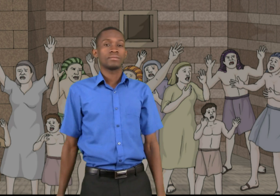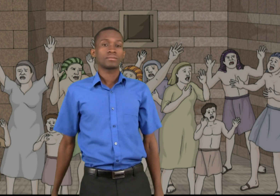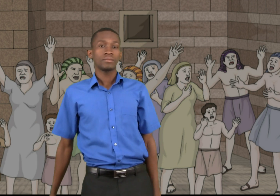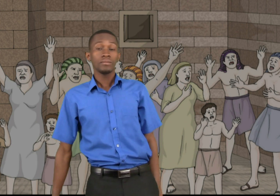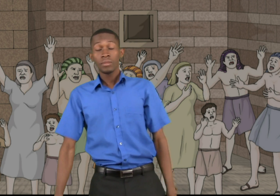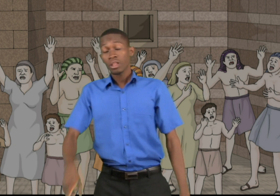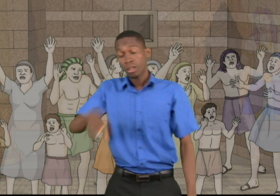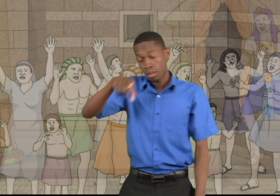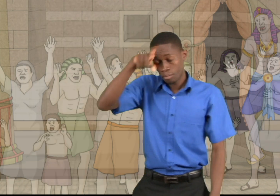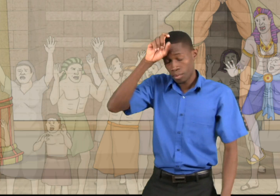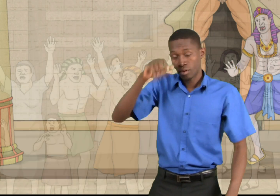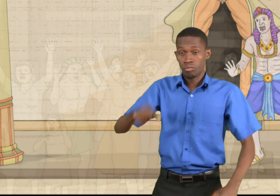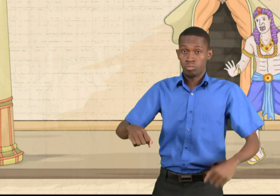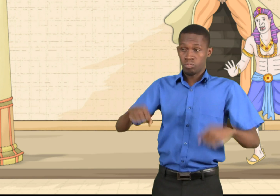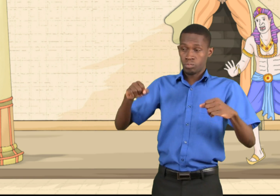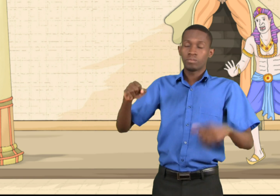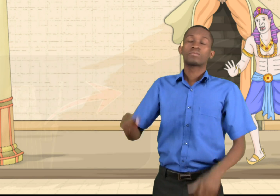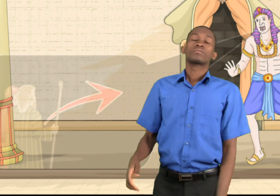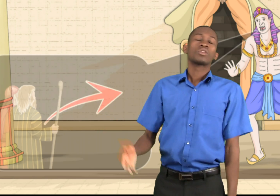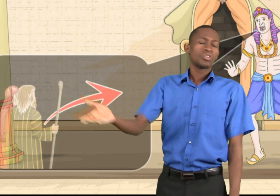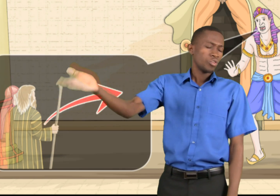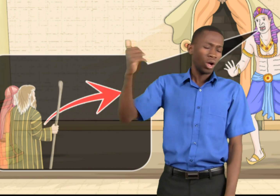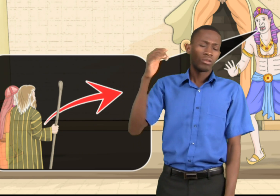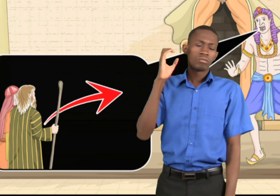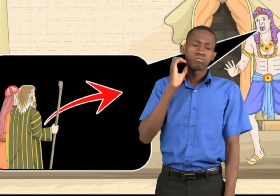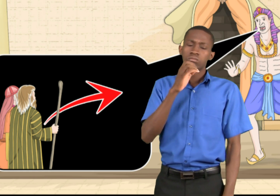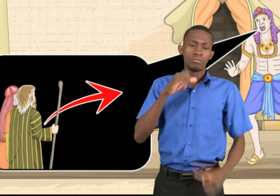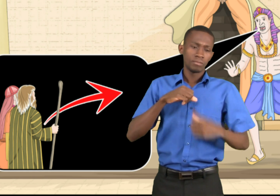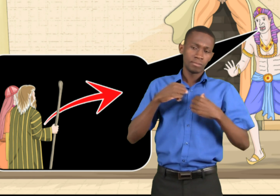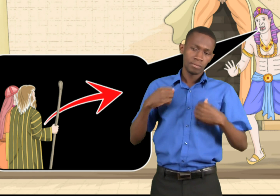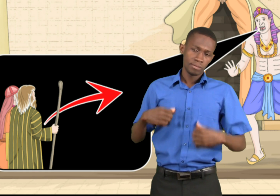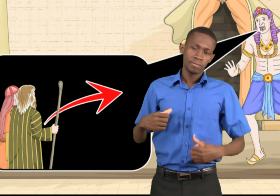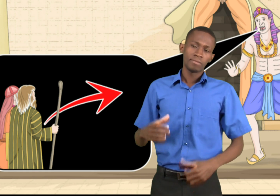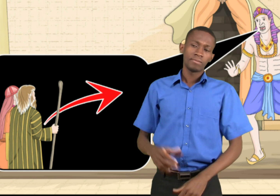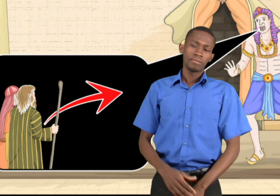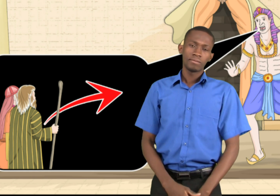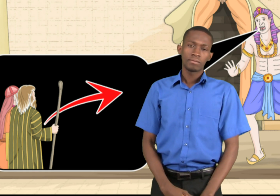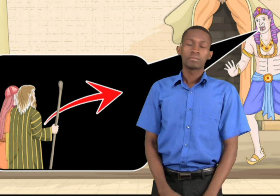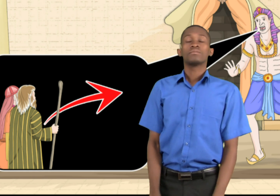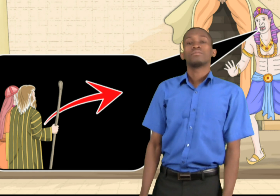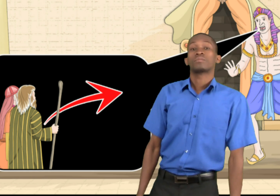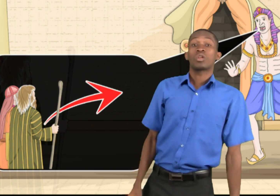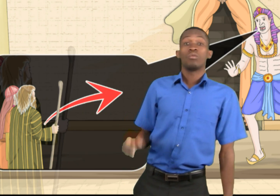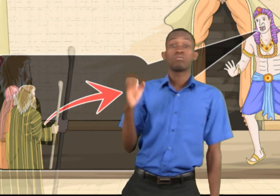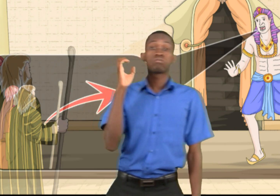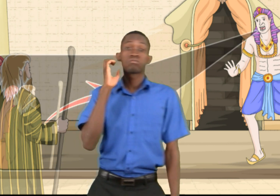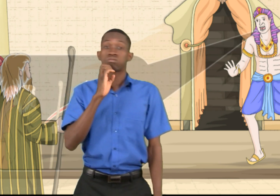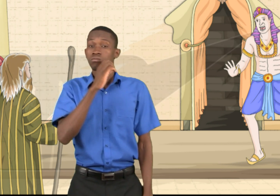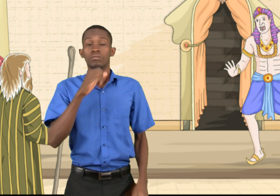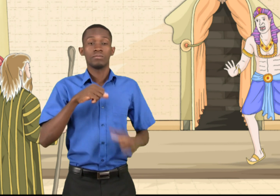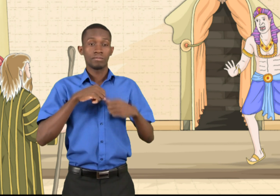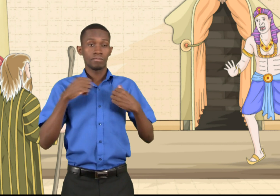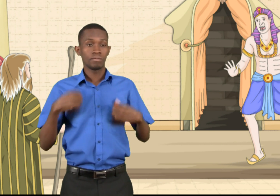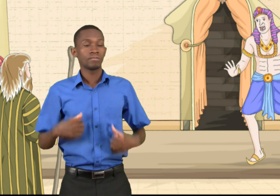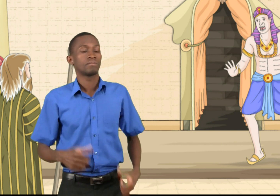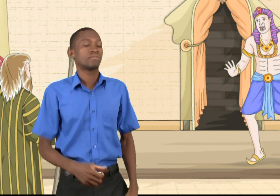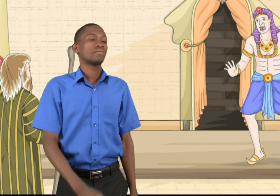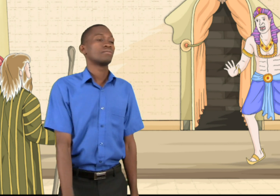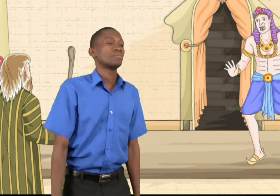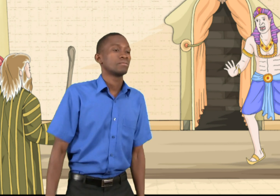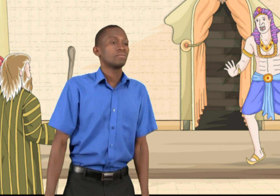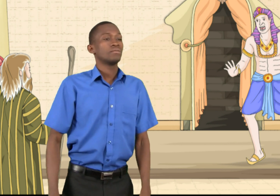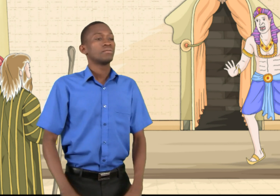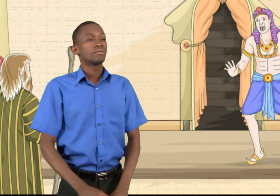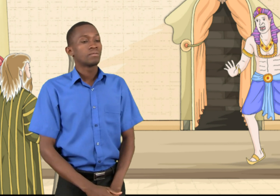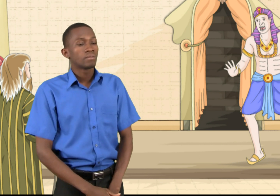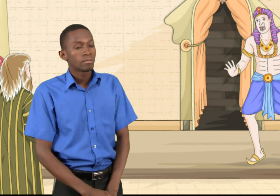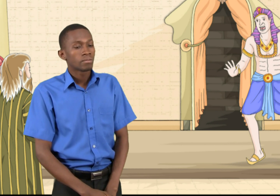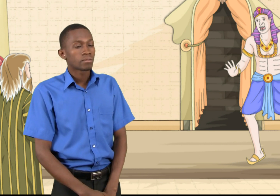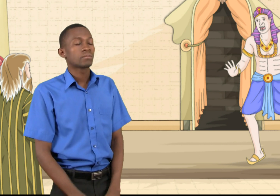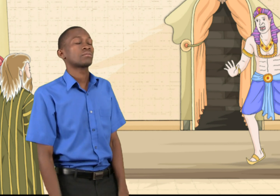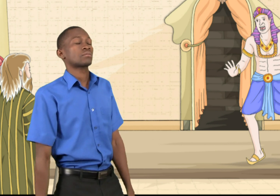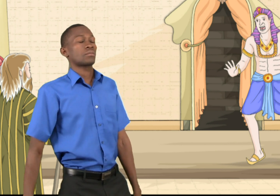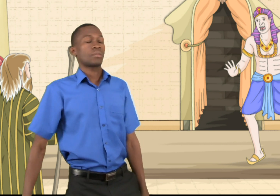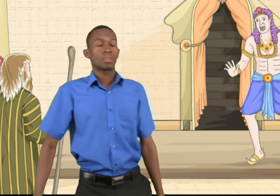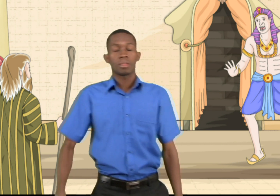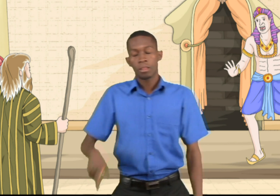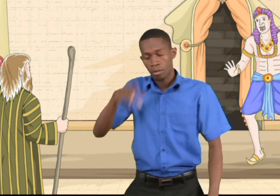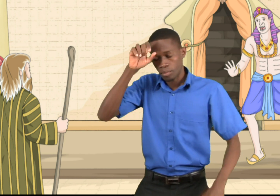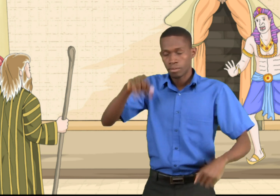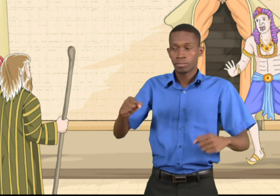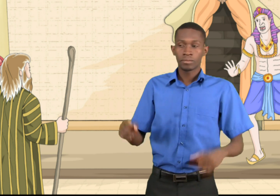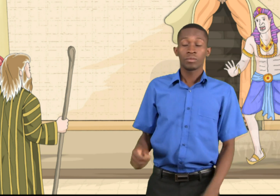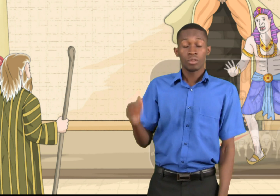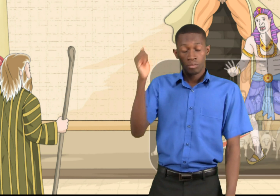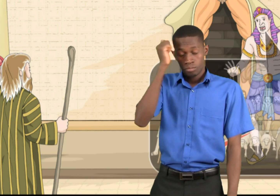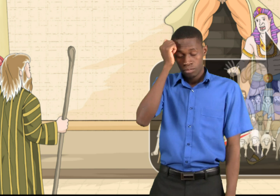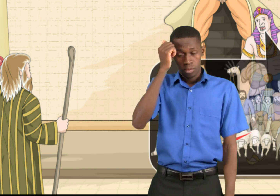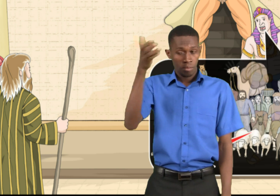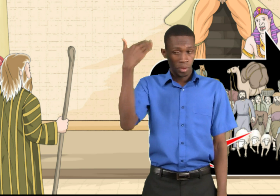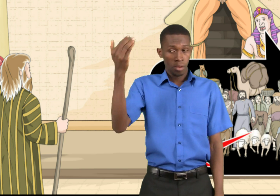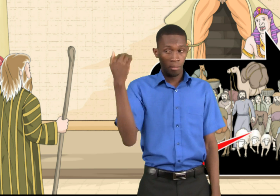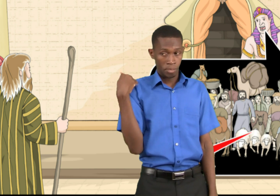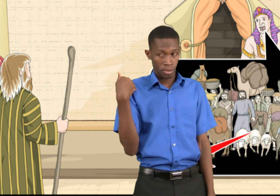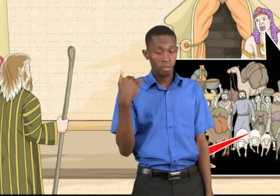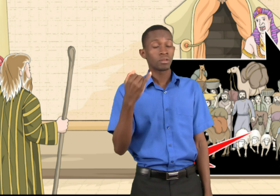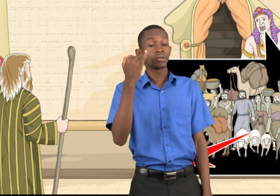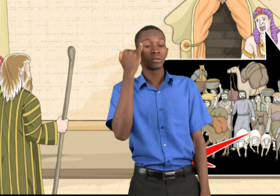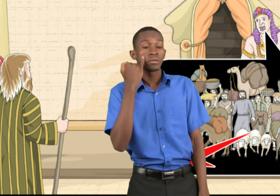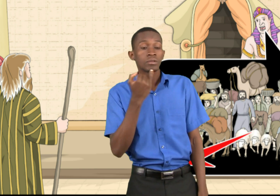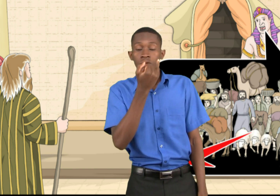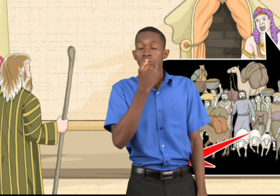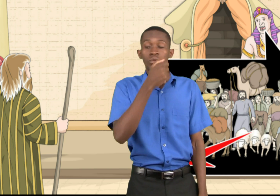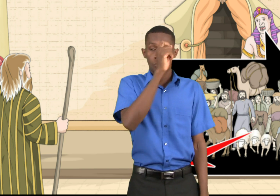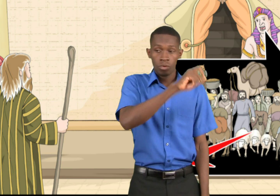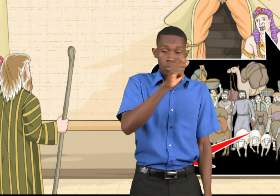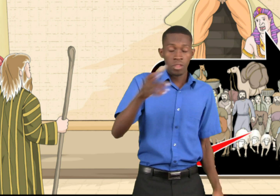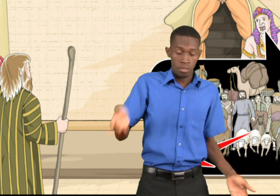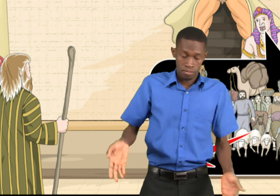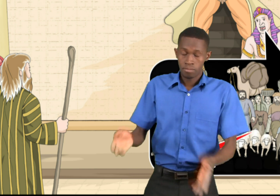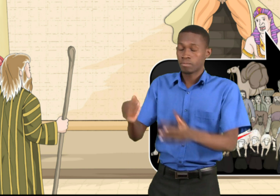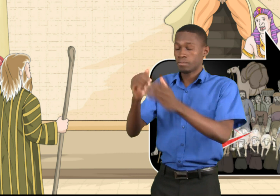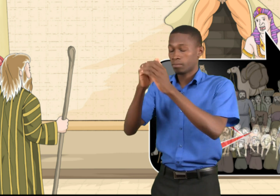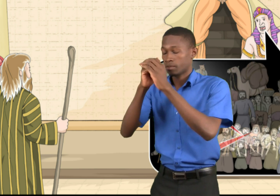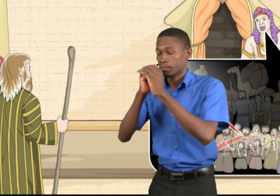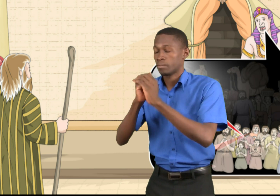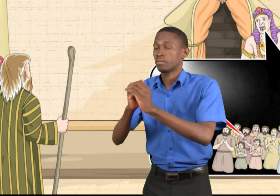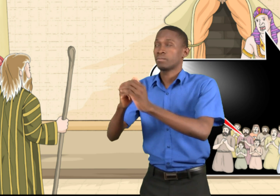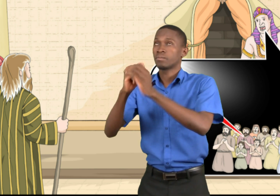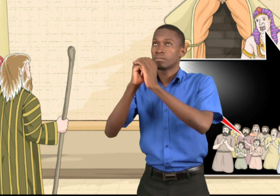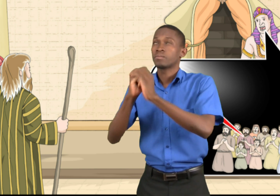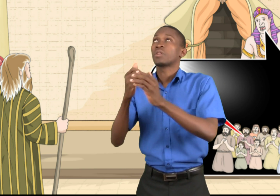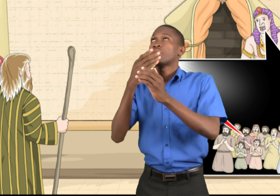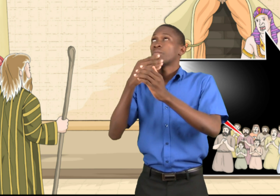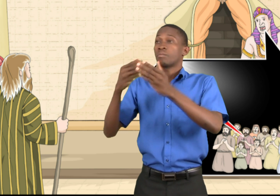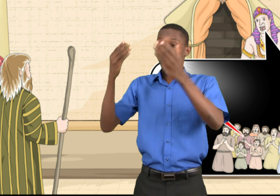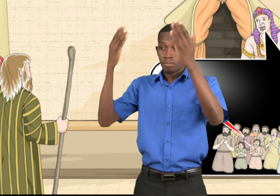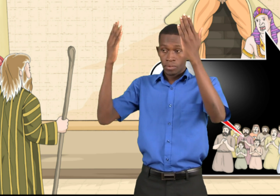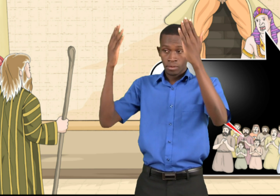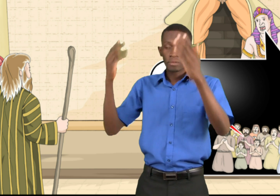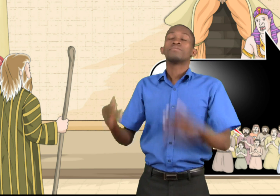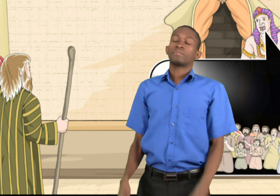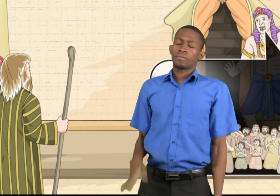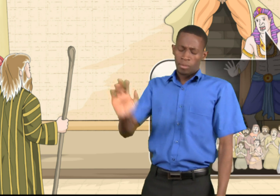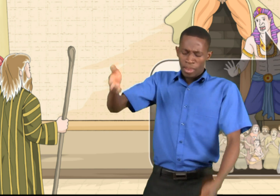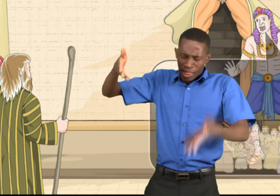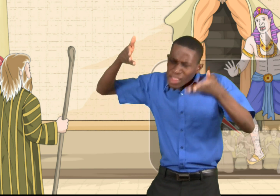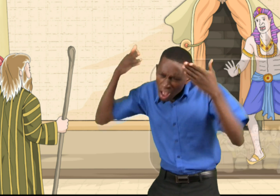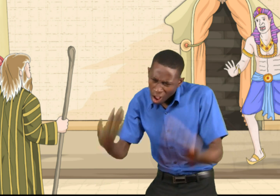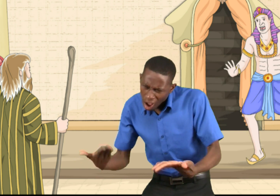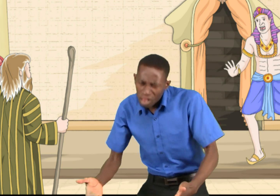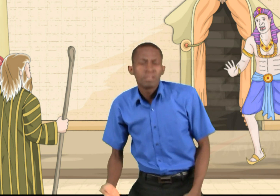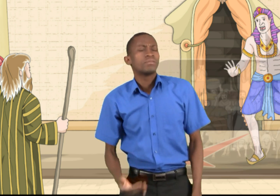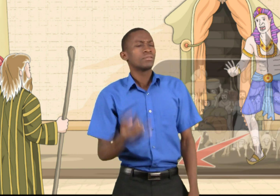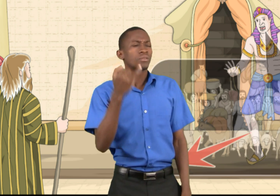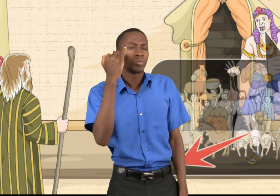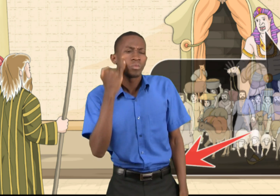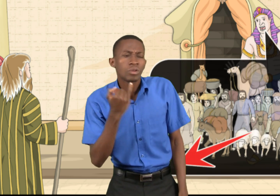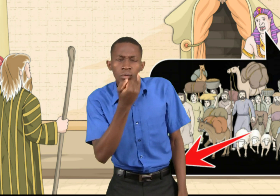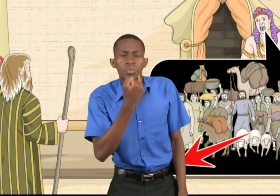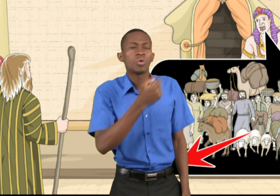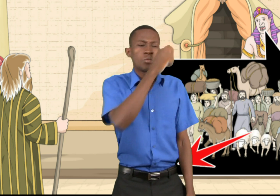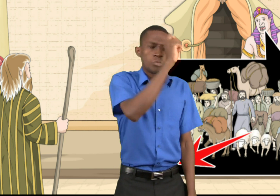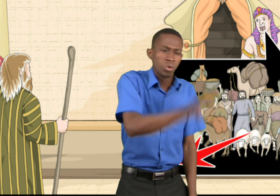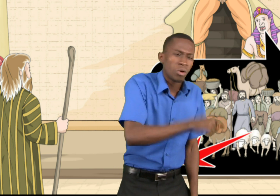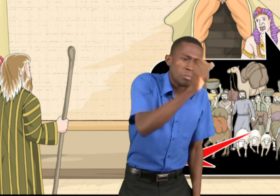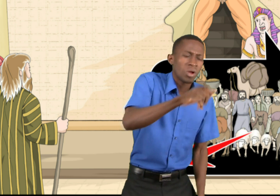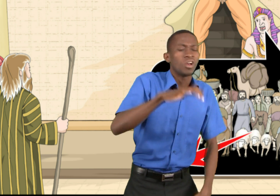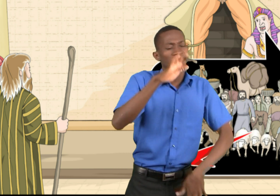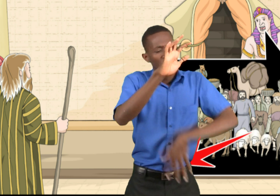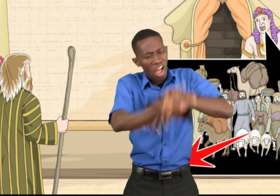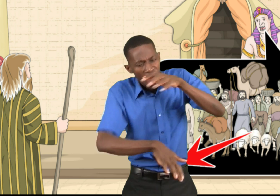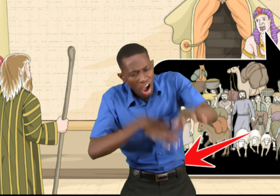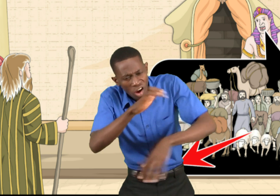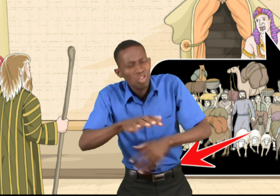Then Pharaoh summoned Moses and Aaron by night and said, “Get up, leave my people, both you and the Israelites! Go, worship the LORD as you have requested.